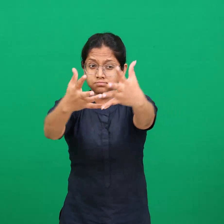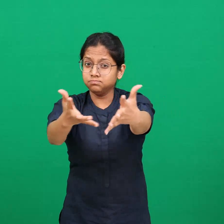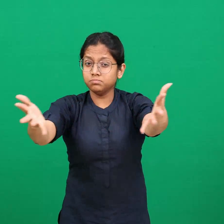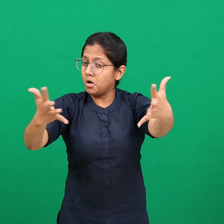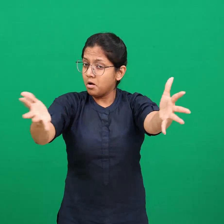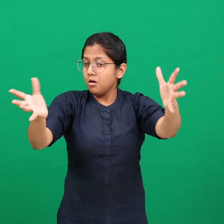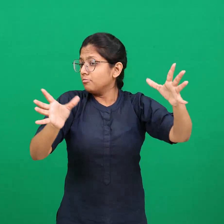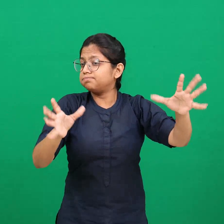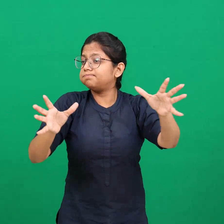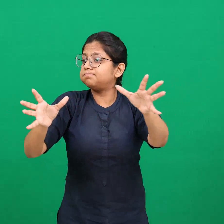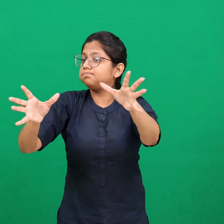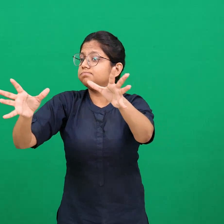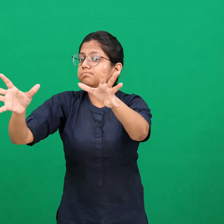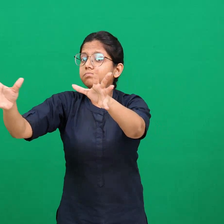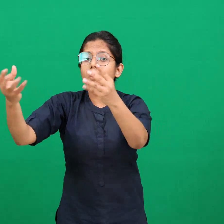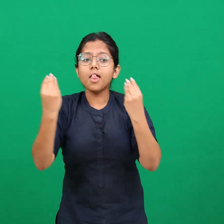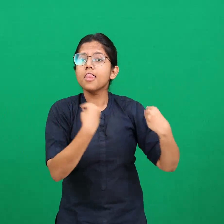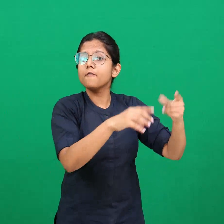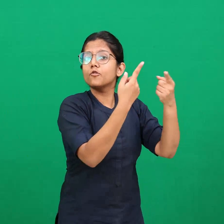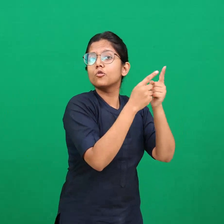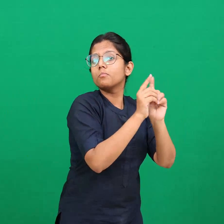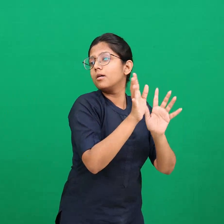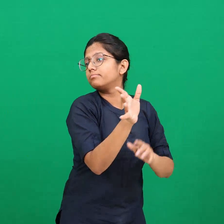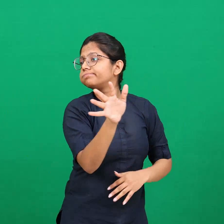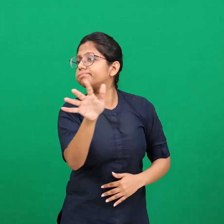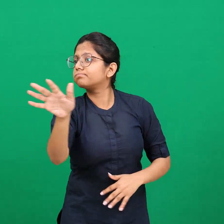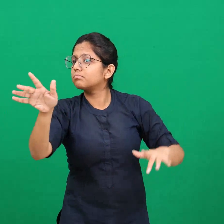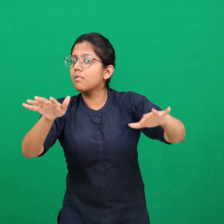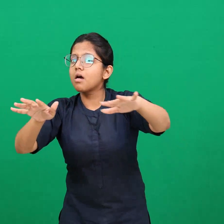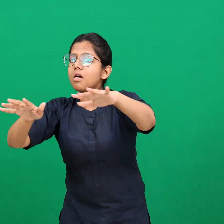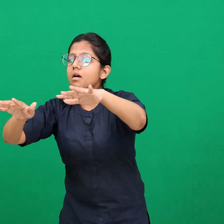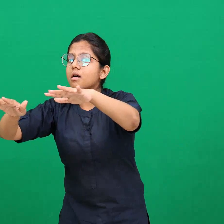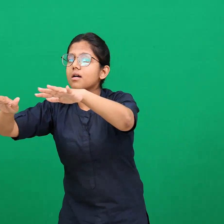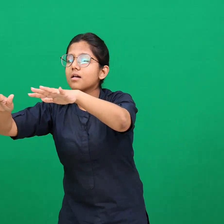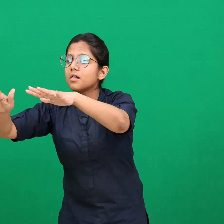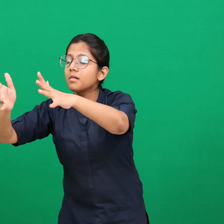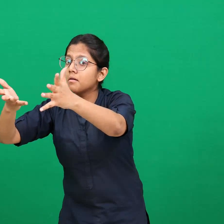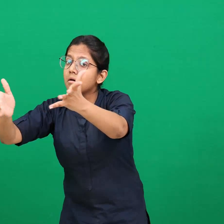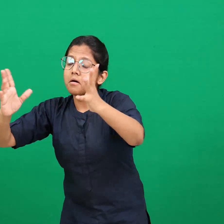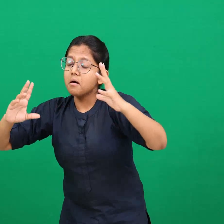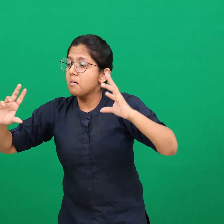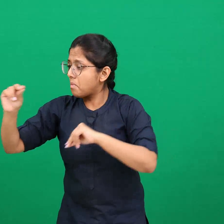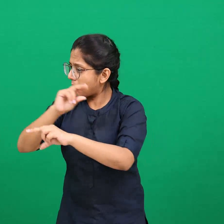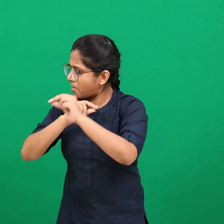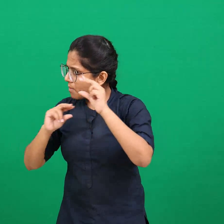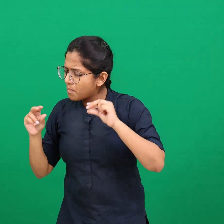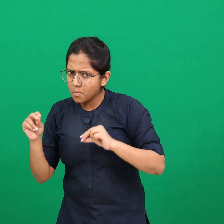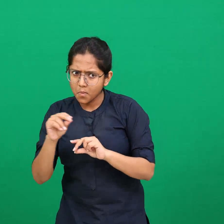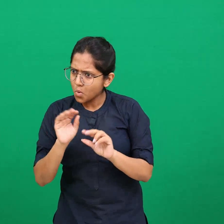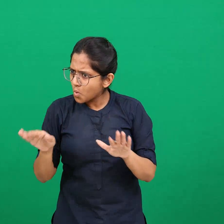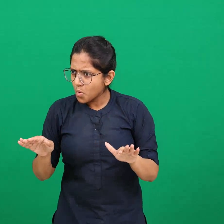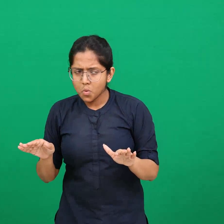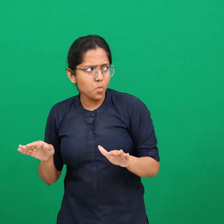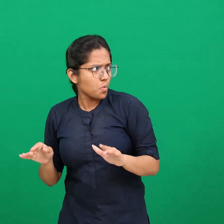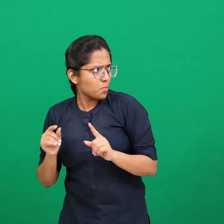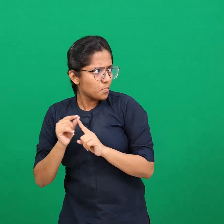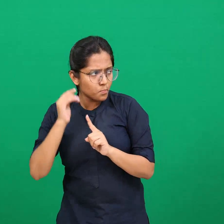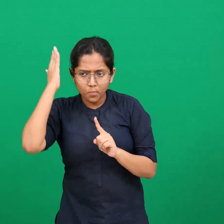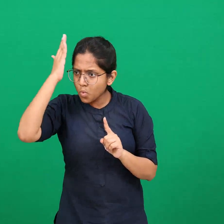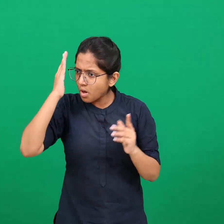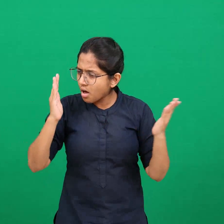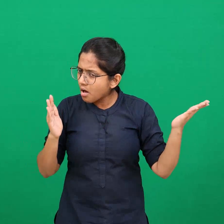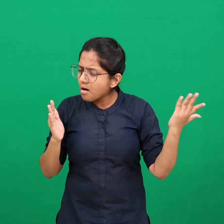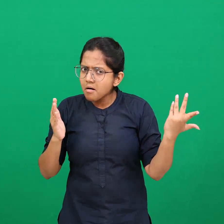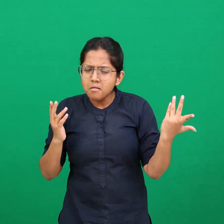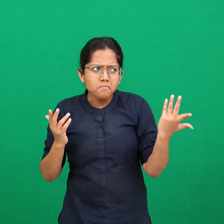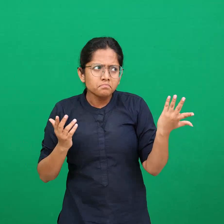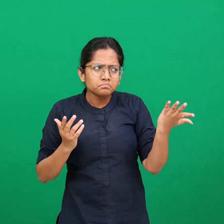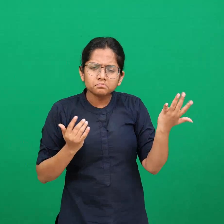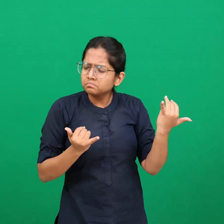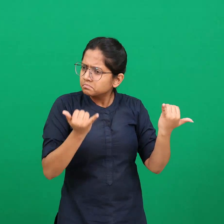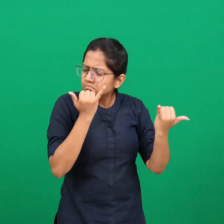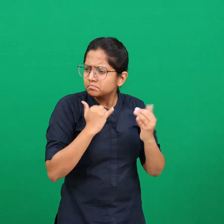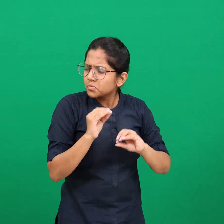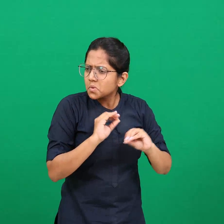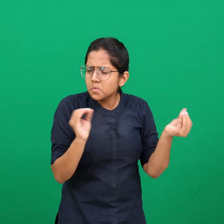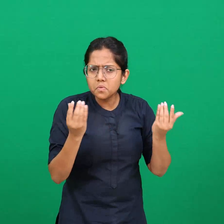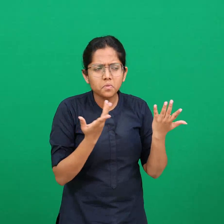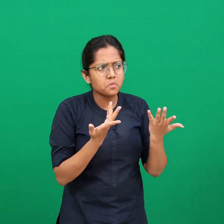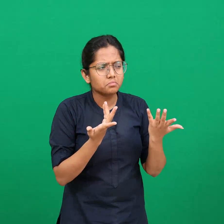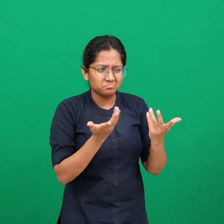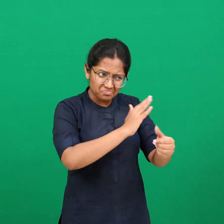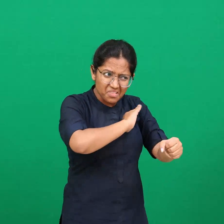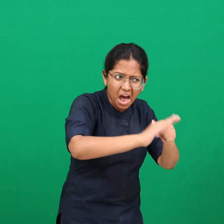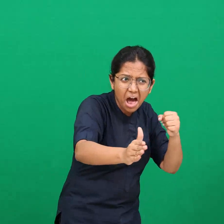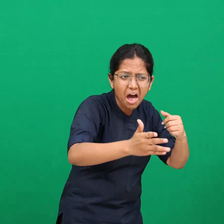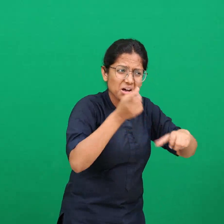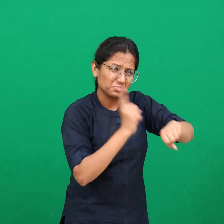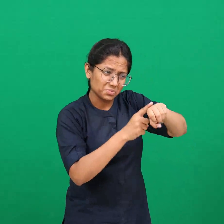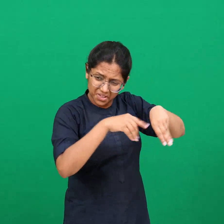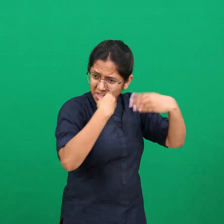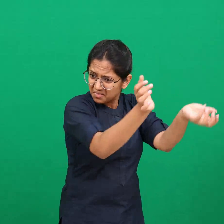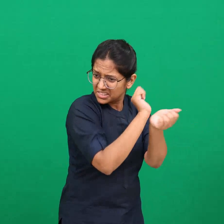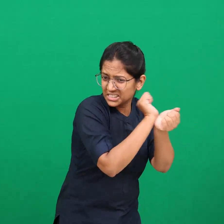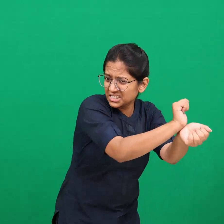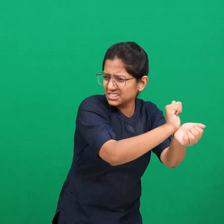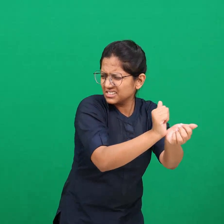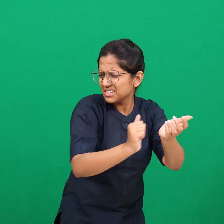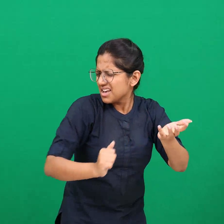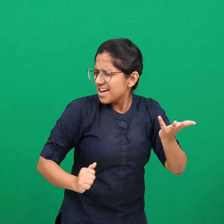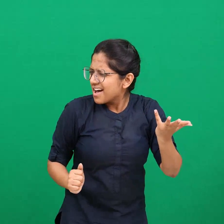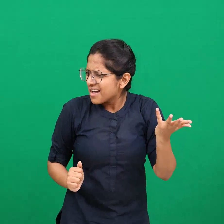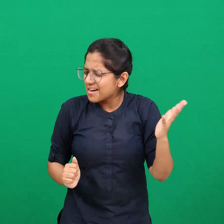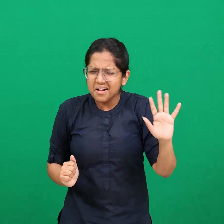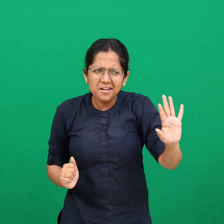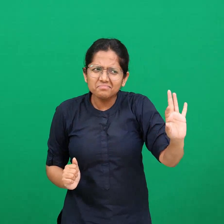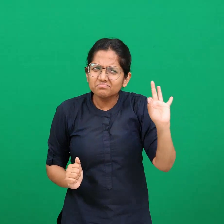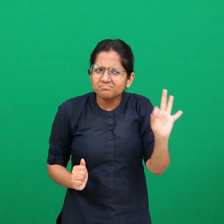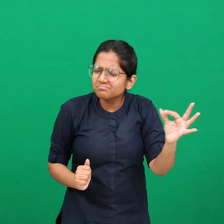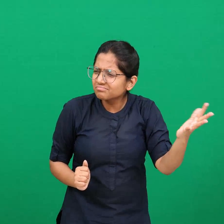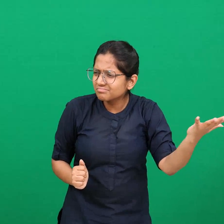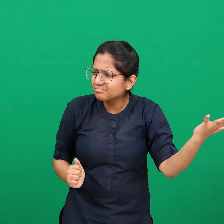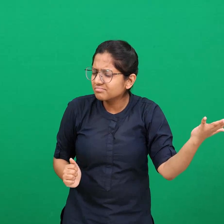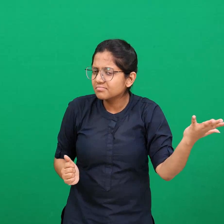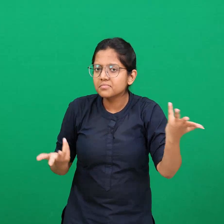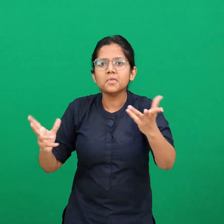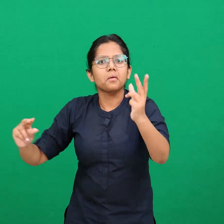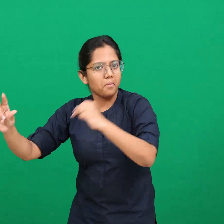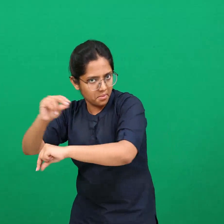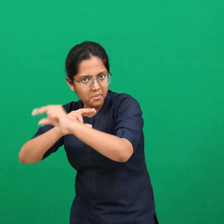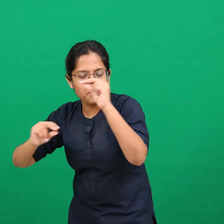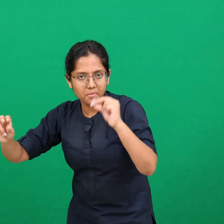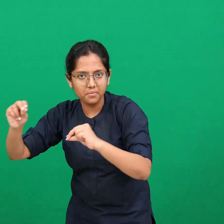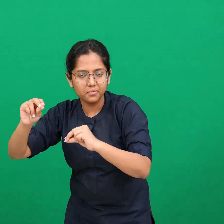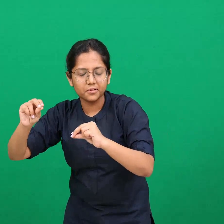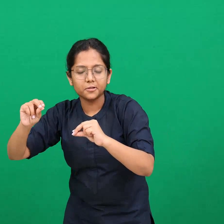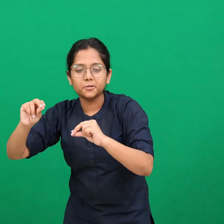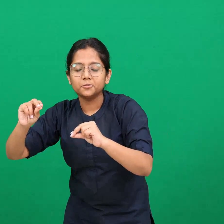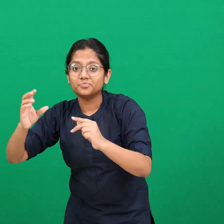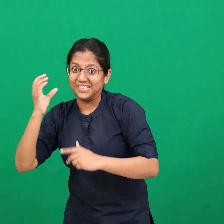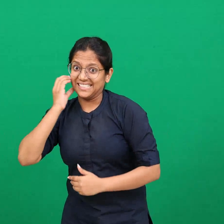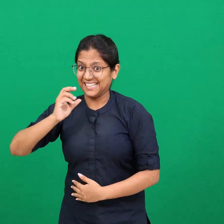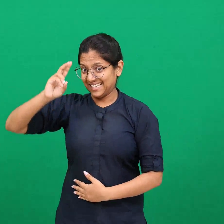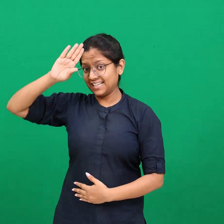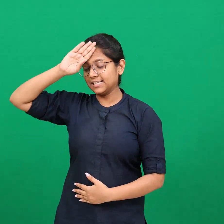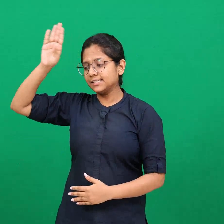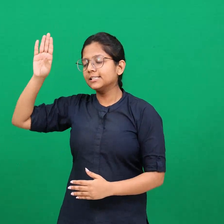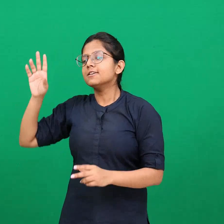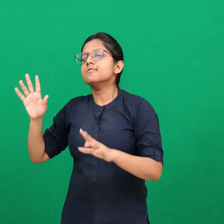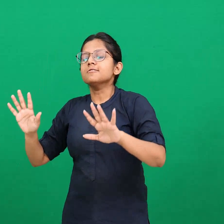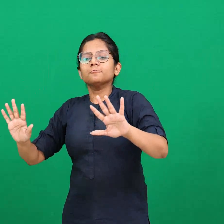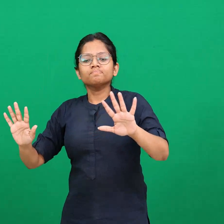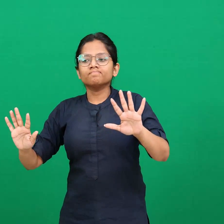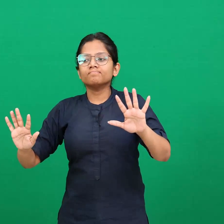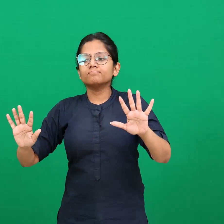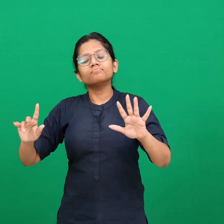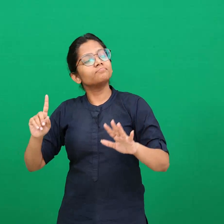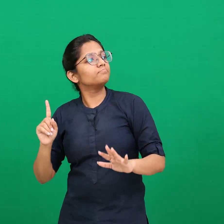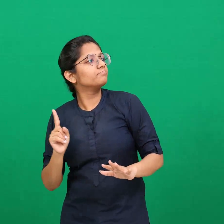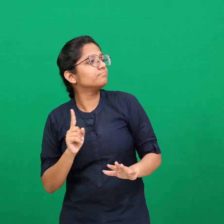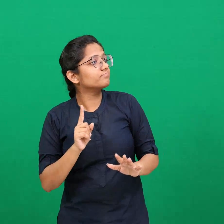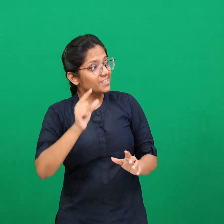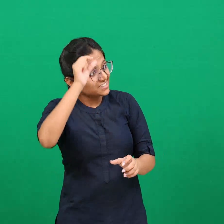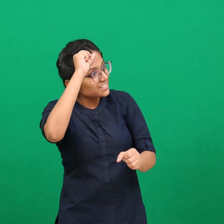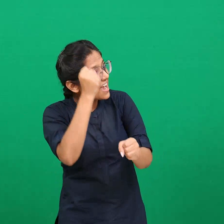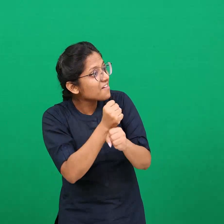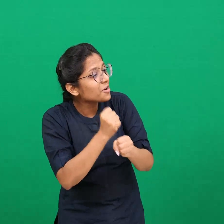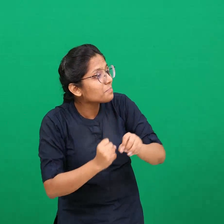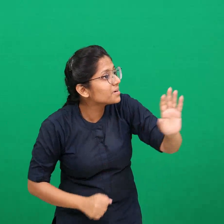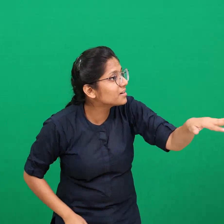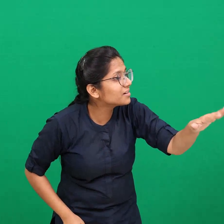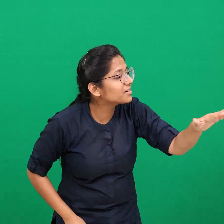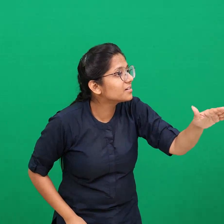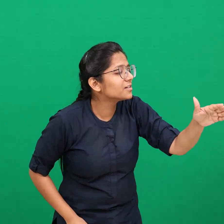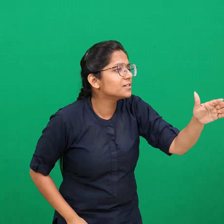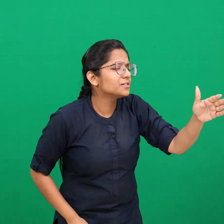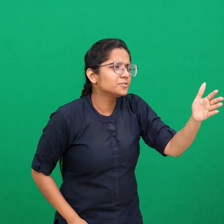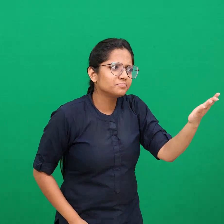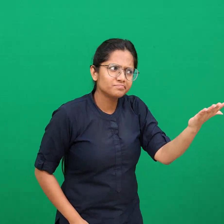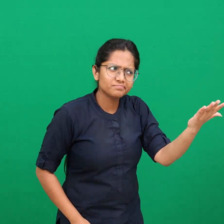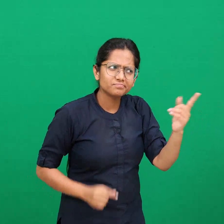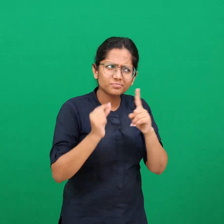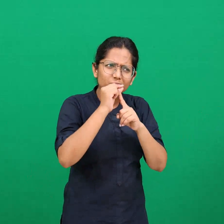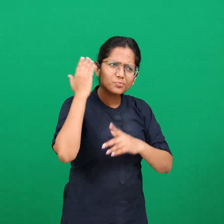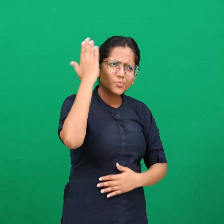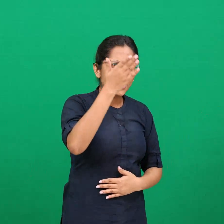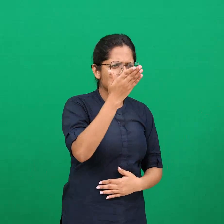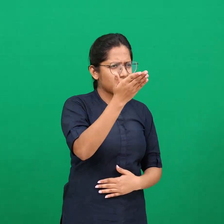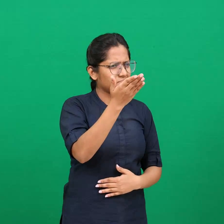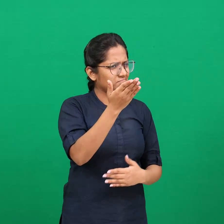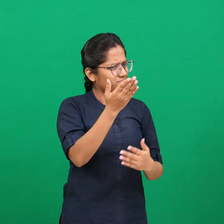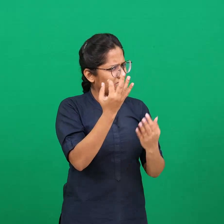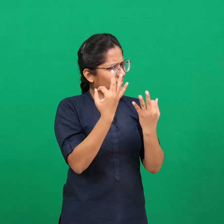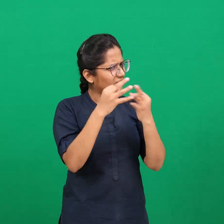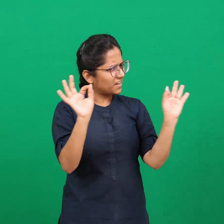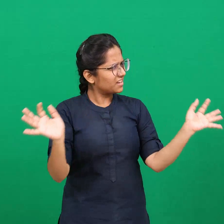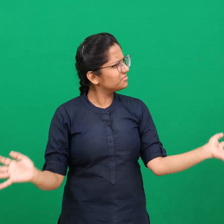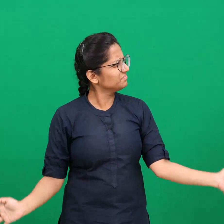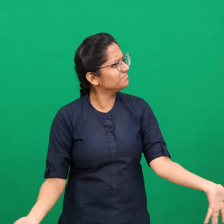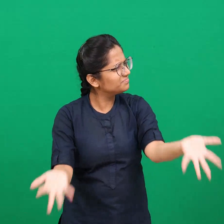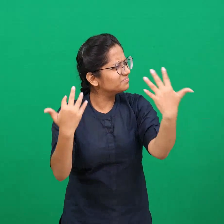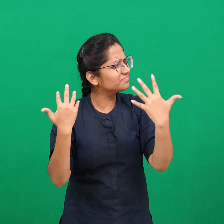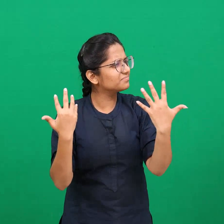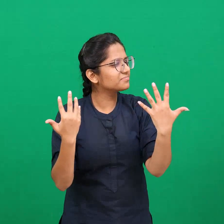On their way out, they said to one another, "This man has done nothing worthy of death or imprisonment."